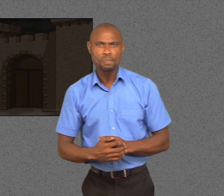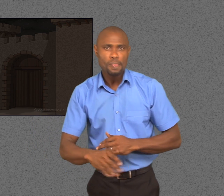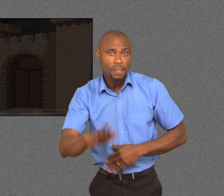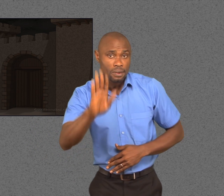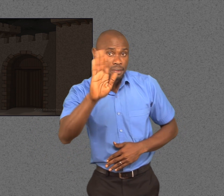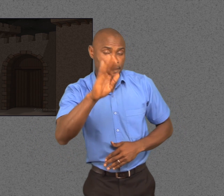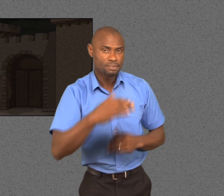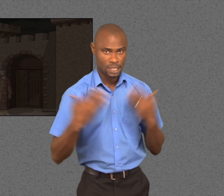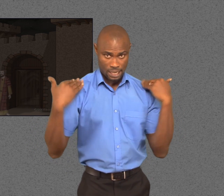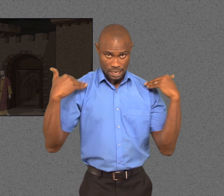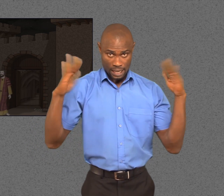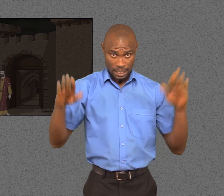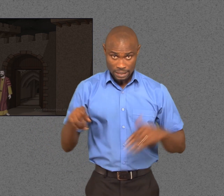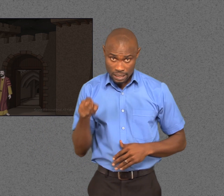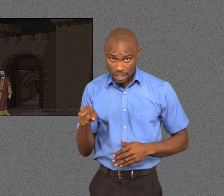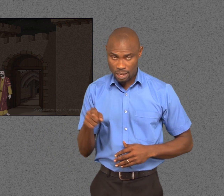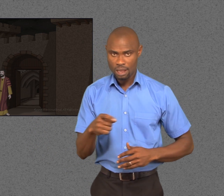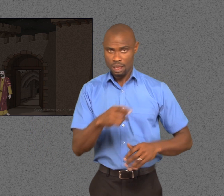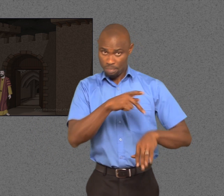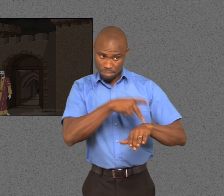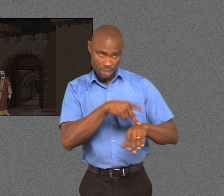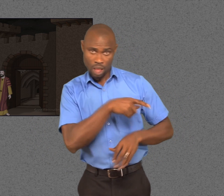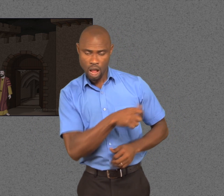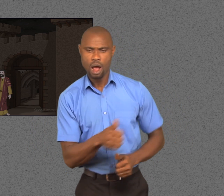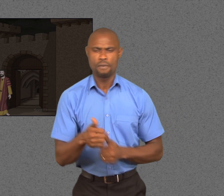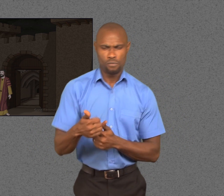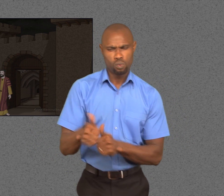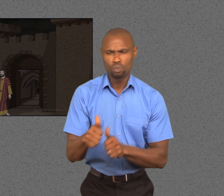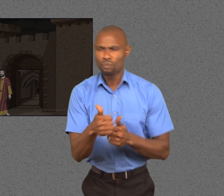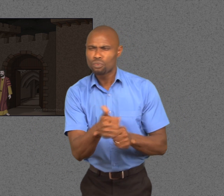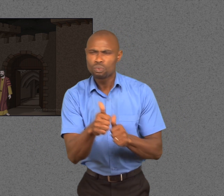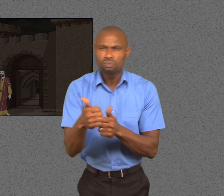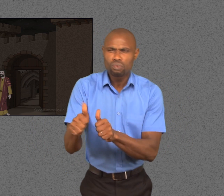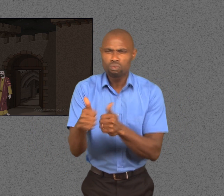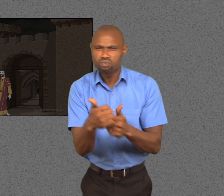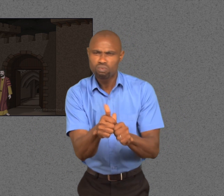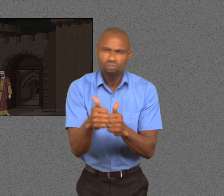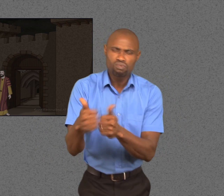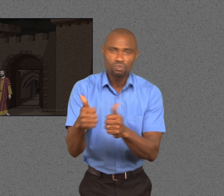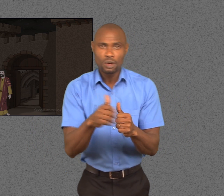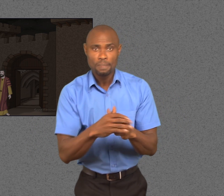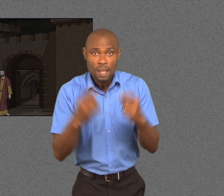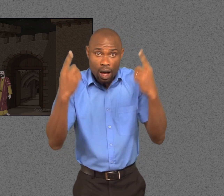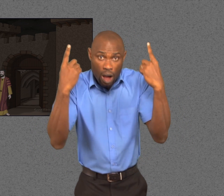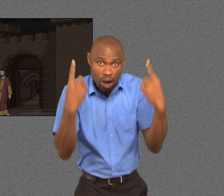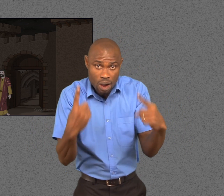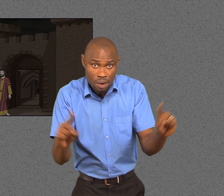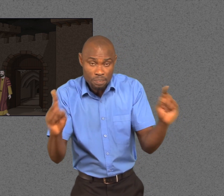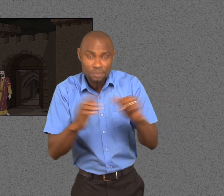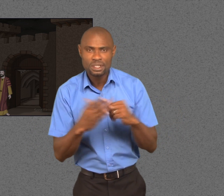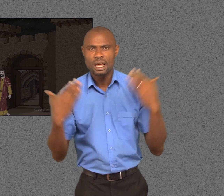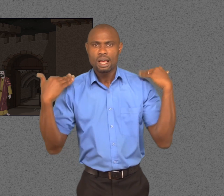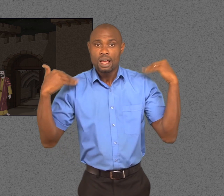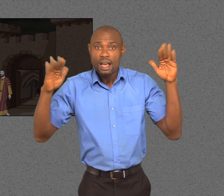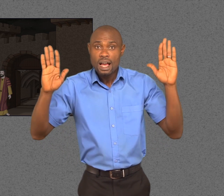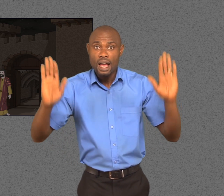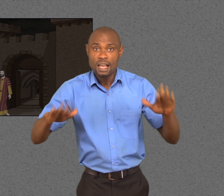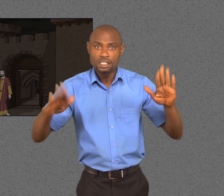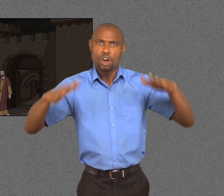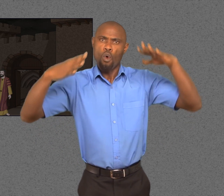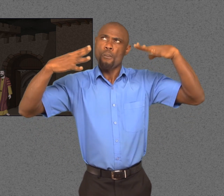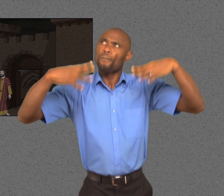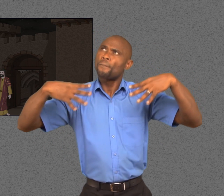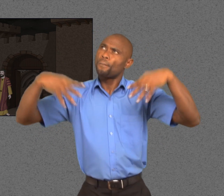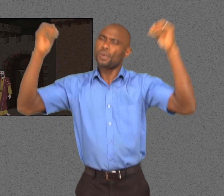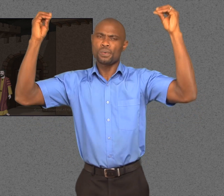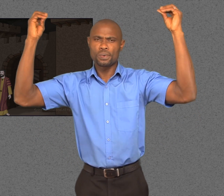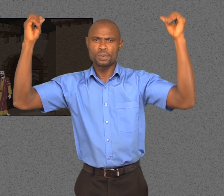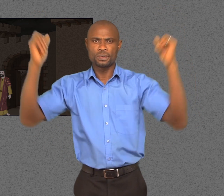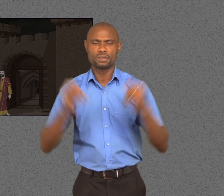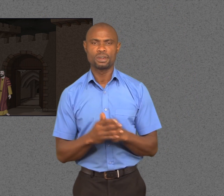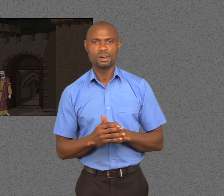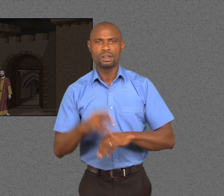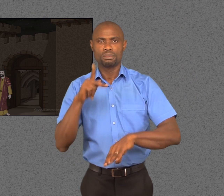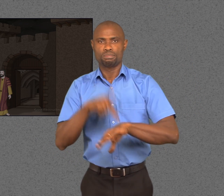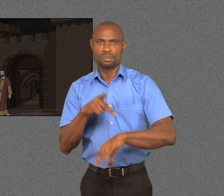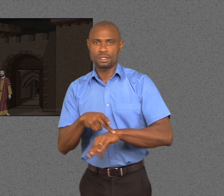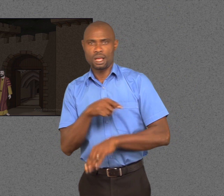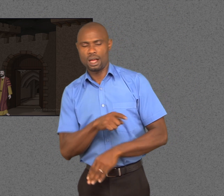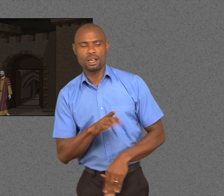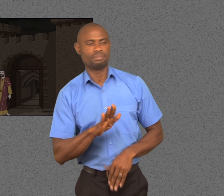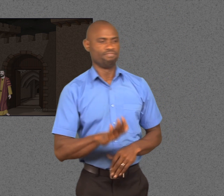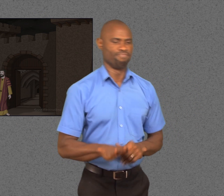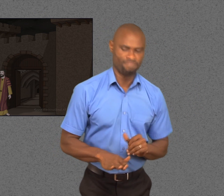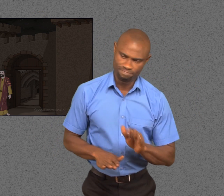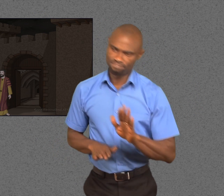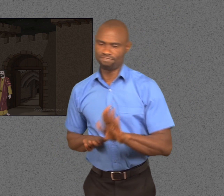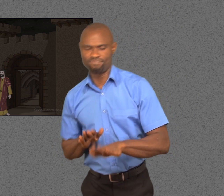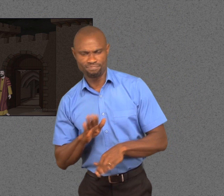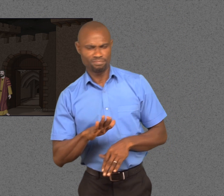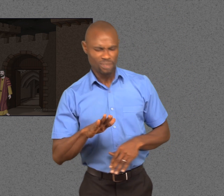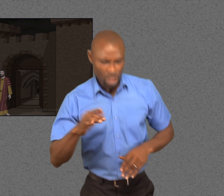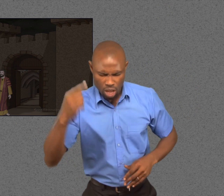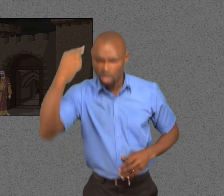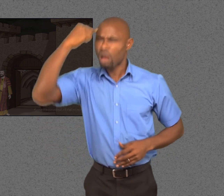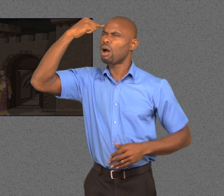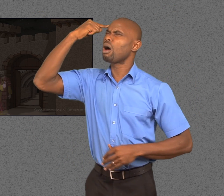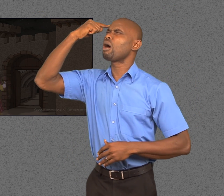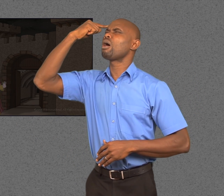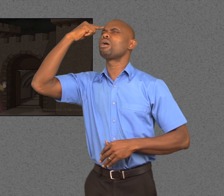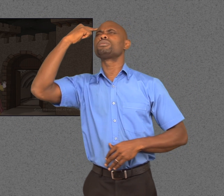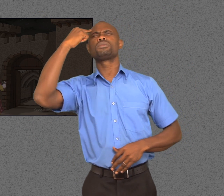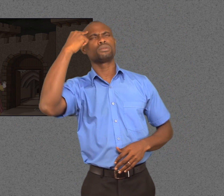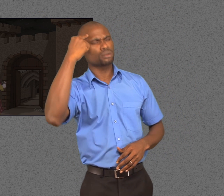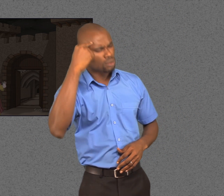When they had gone outside and walked the length of one block, the angel suddenly left him.